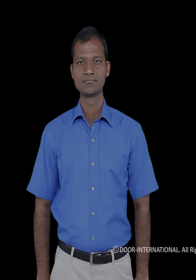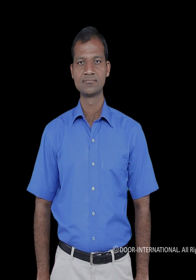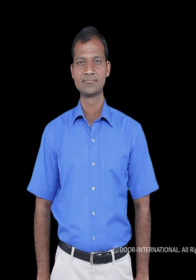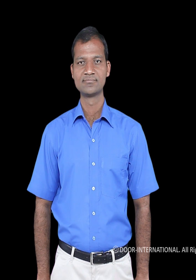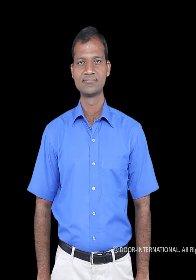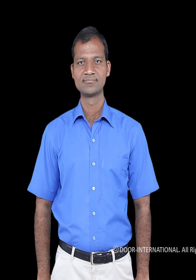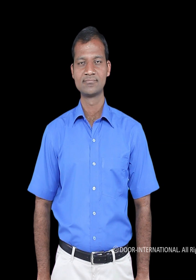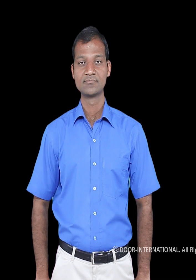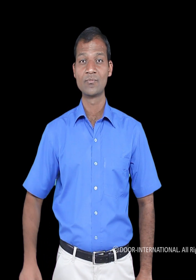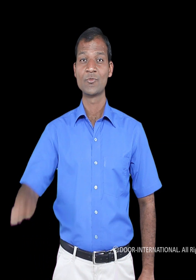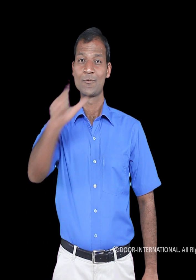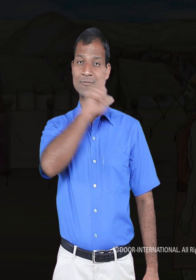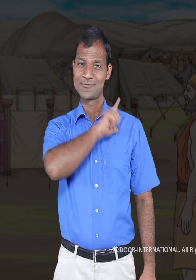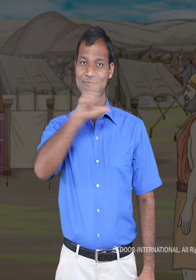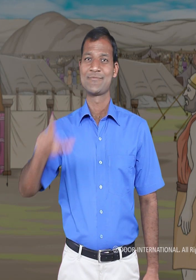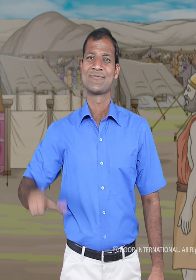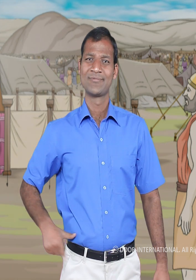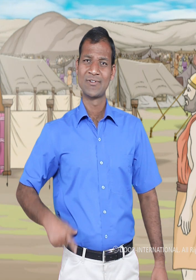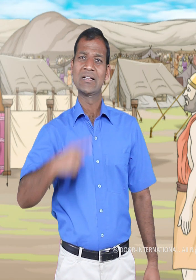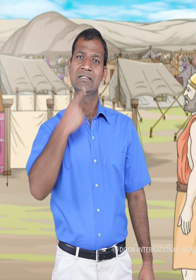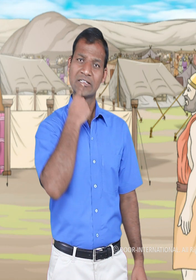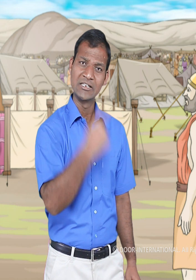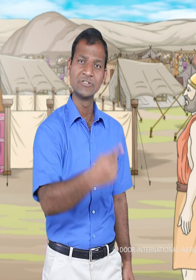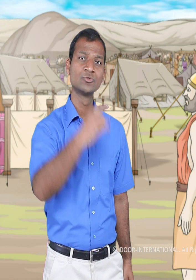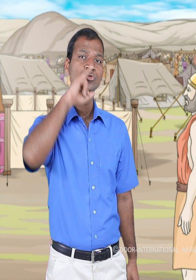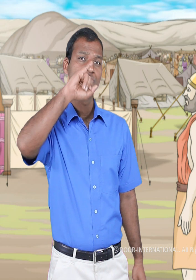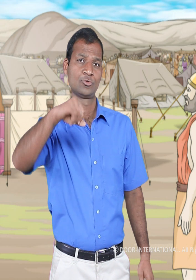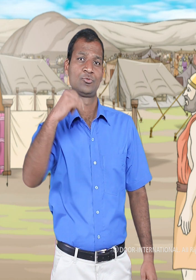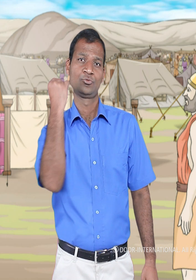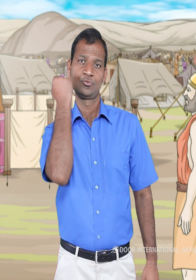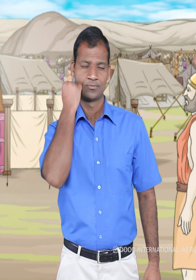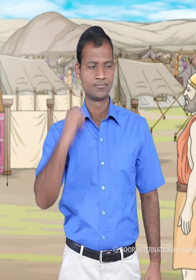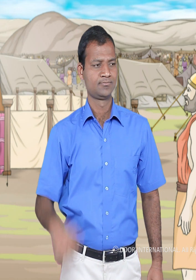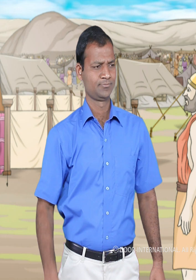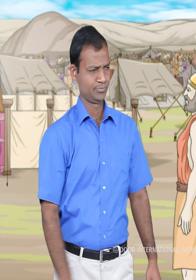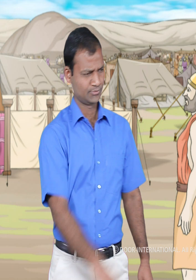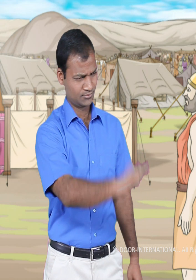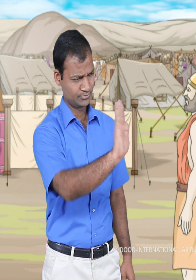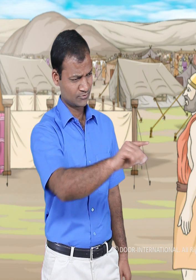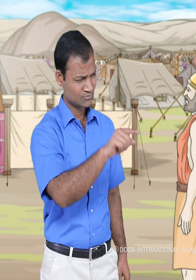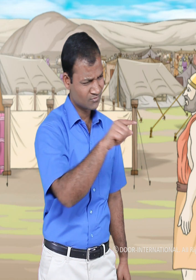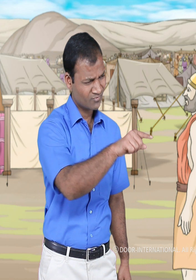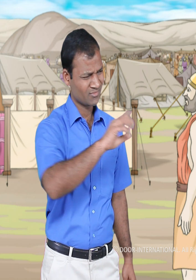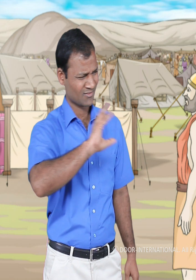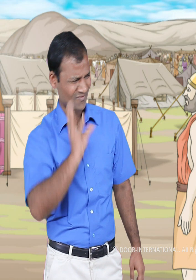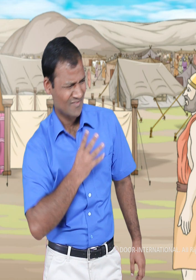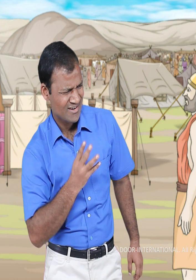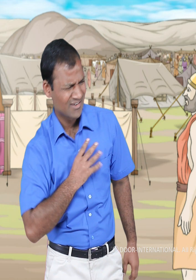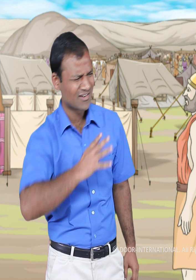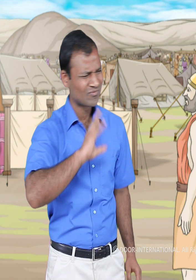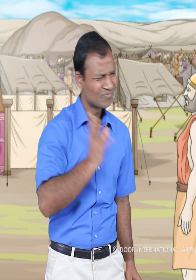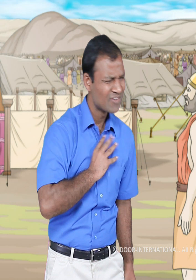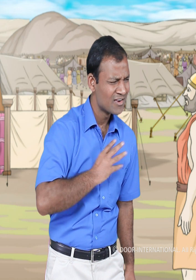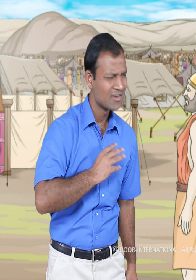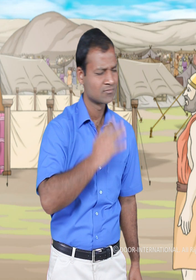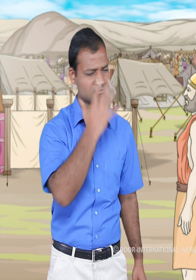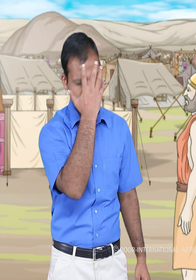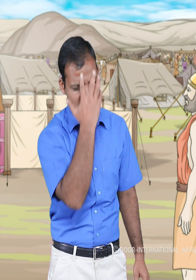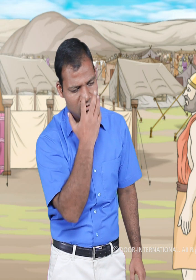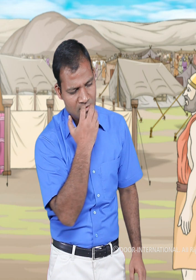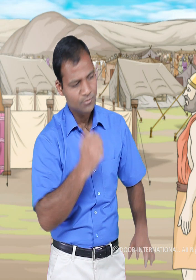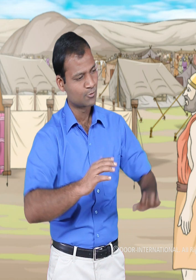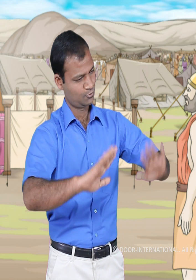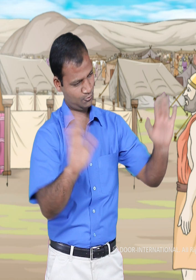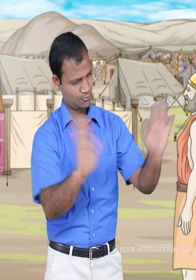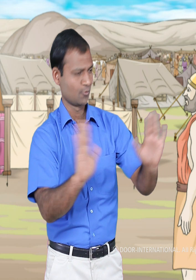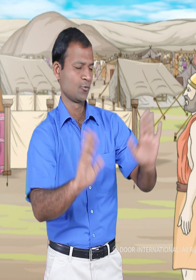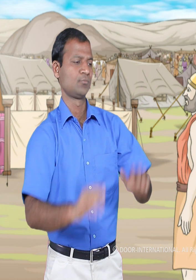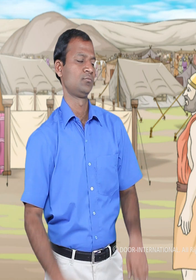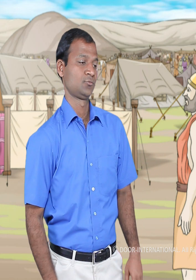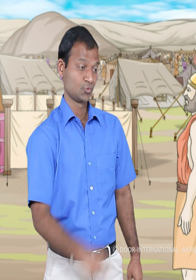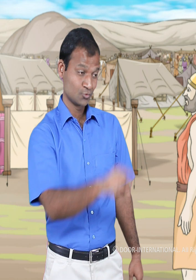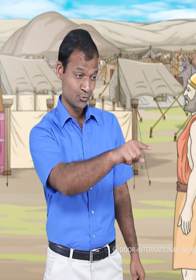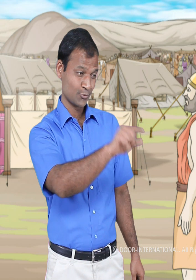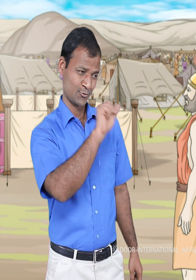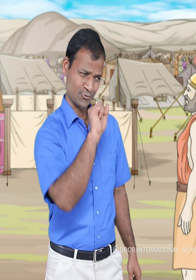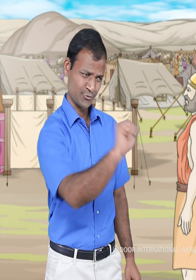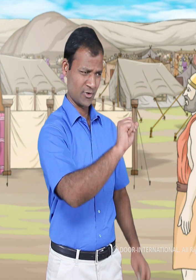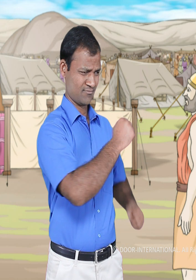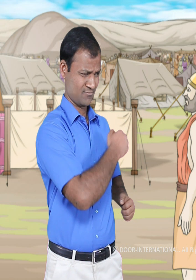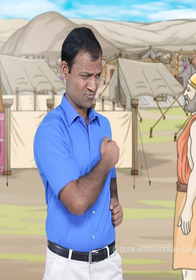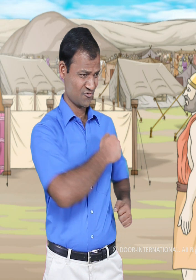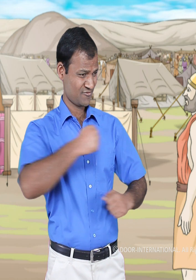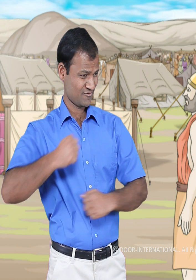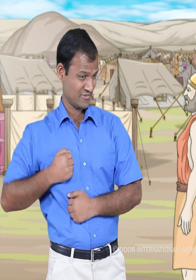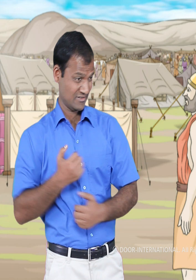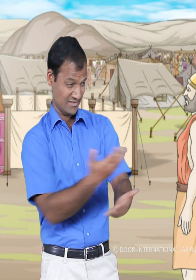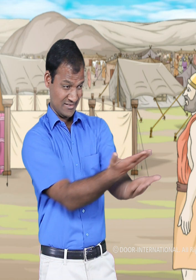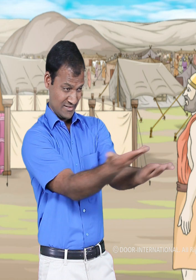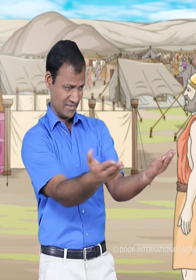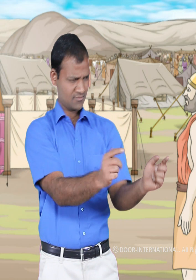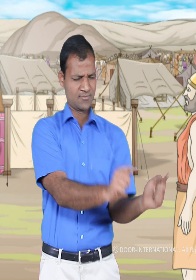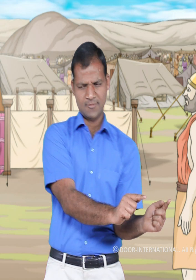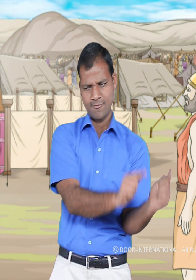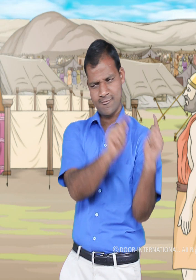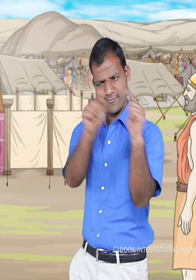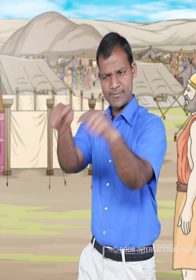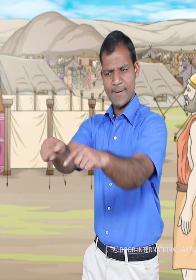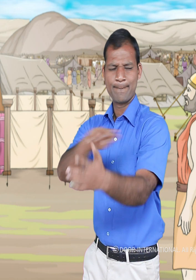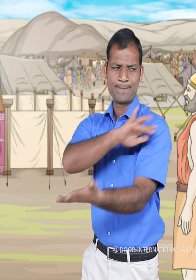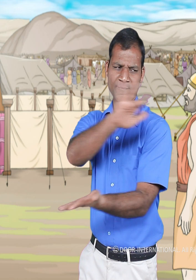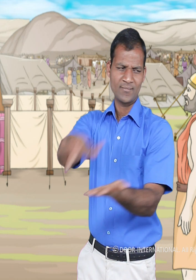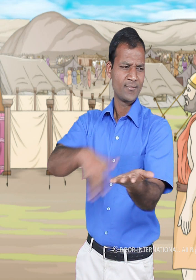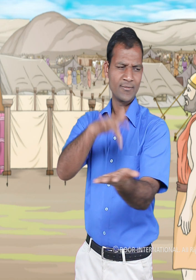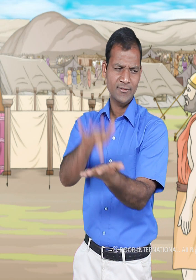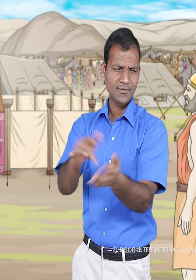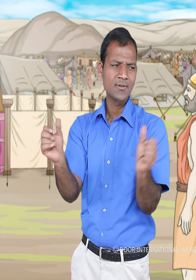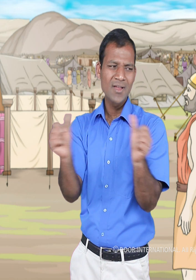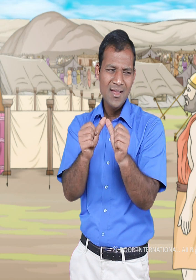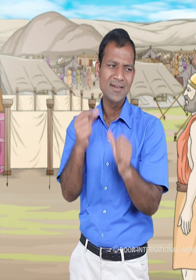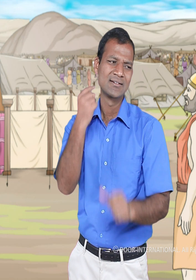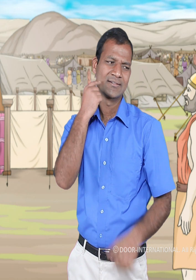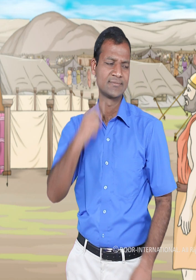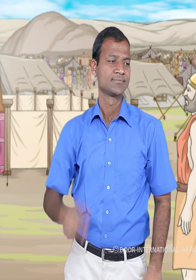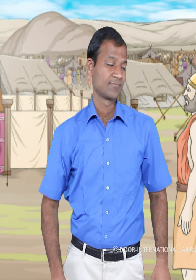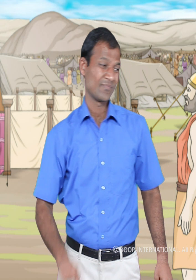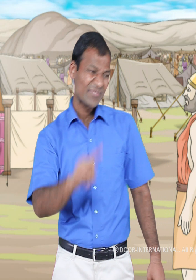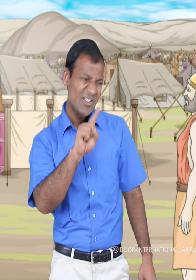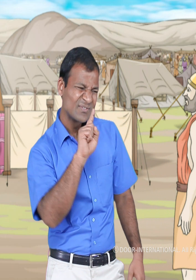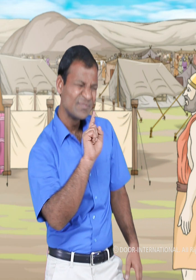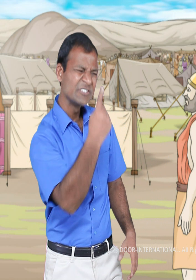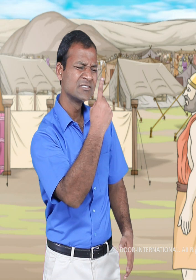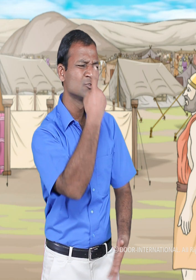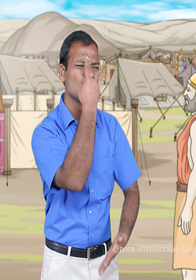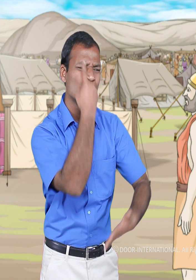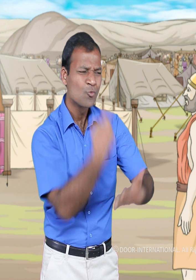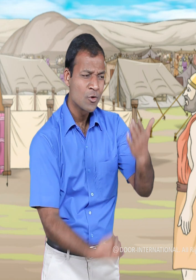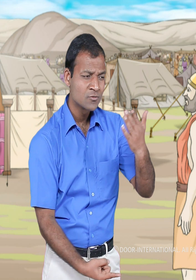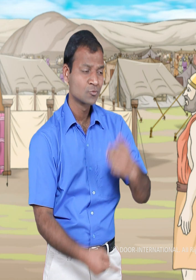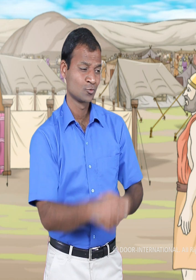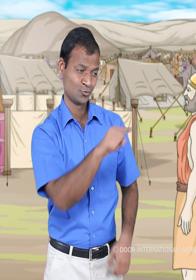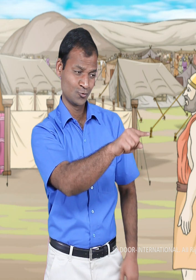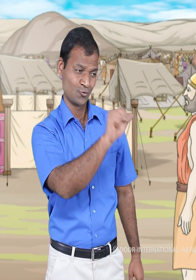Then the LORD said to Joshua, “Do not be afraid or discouraged.